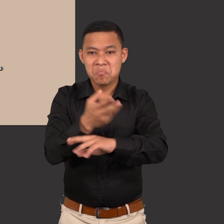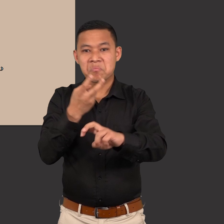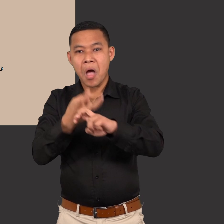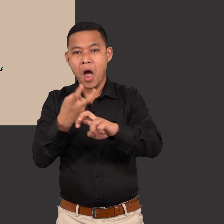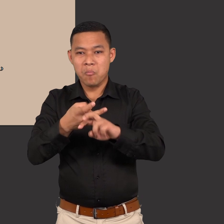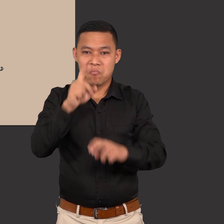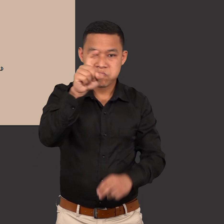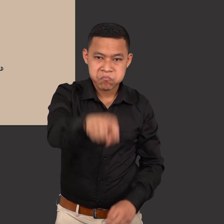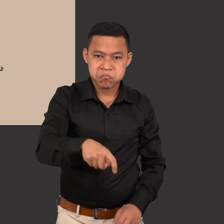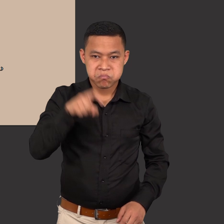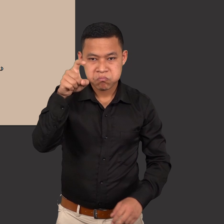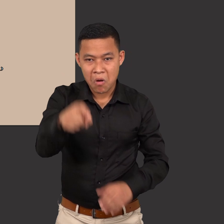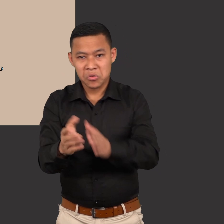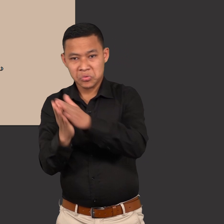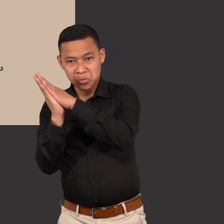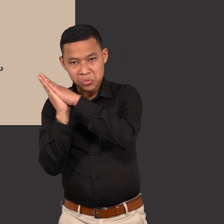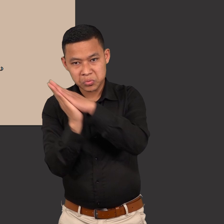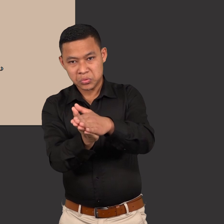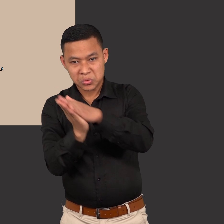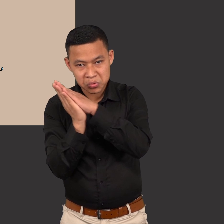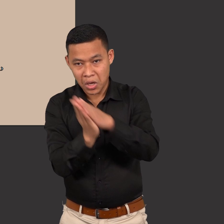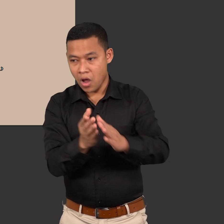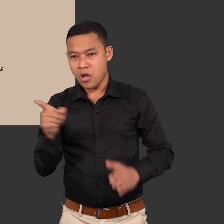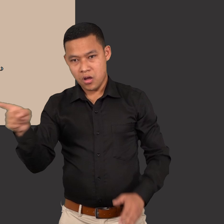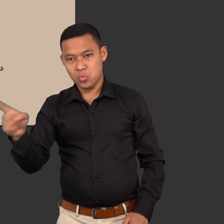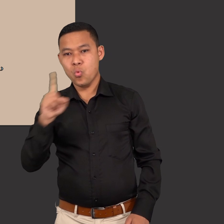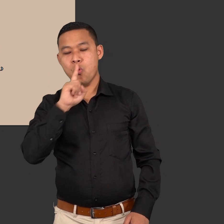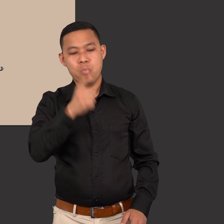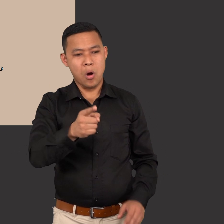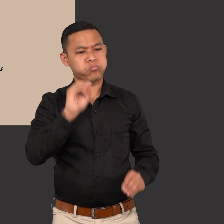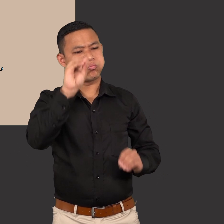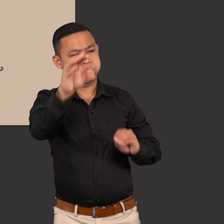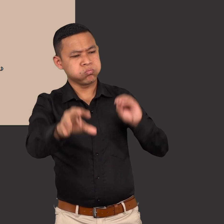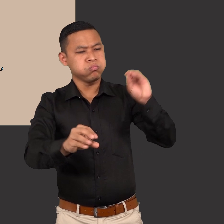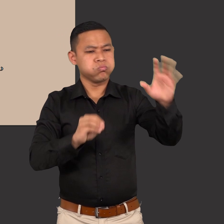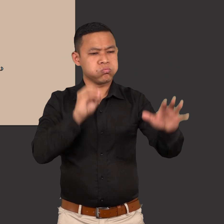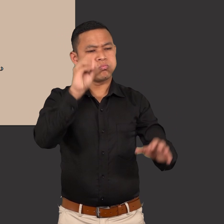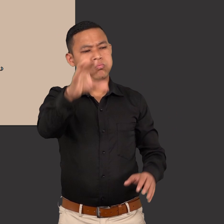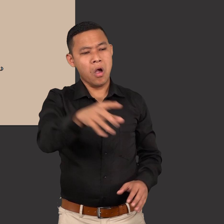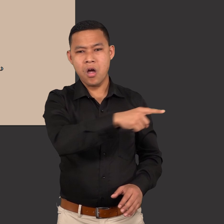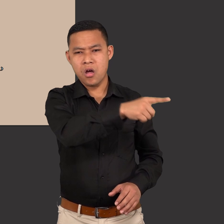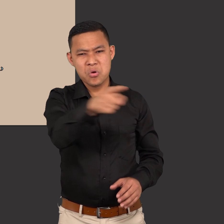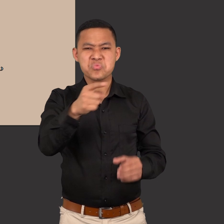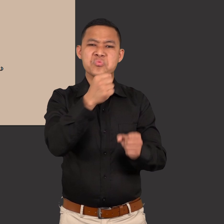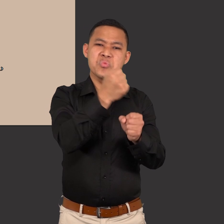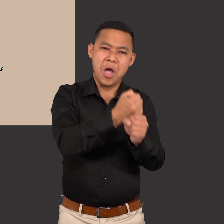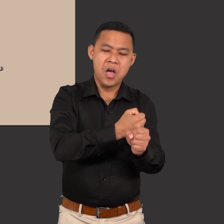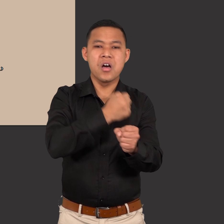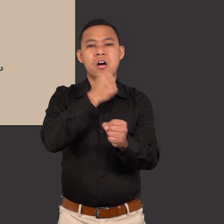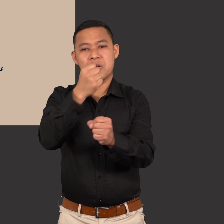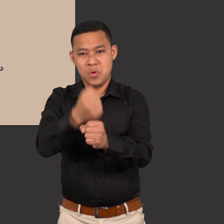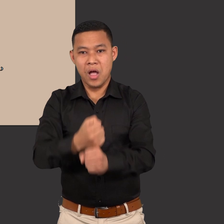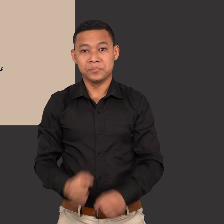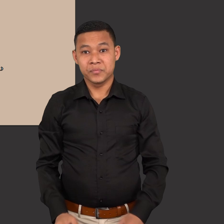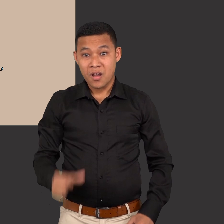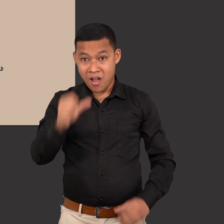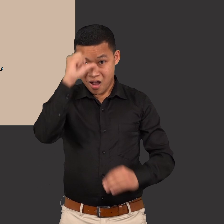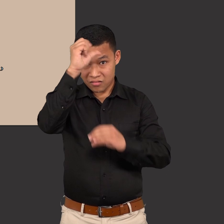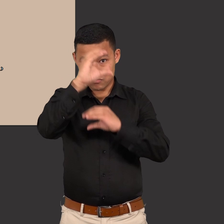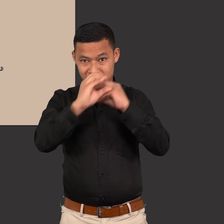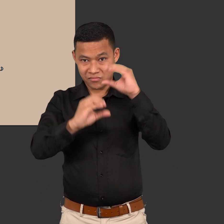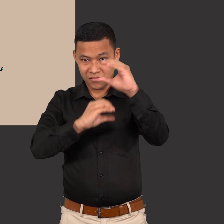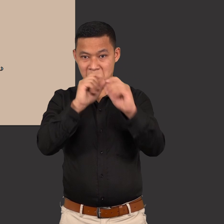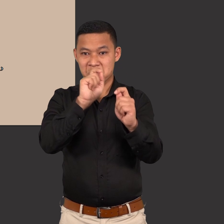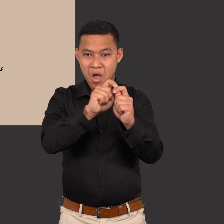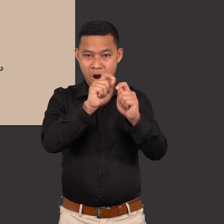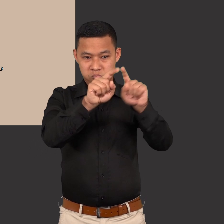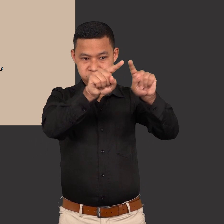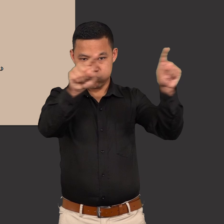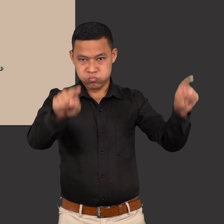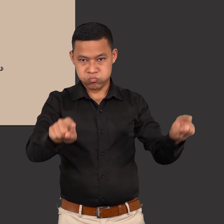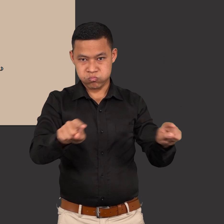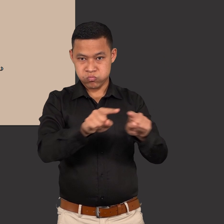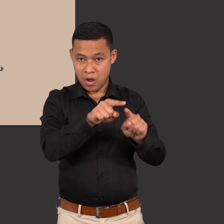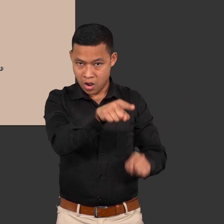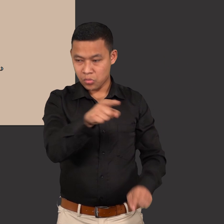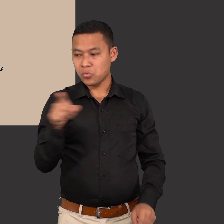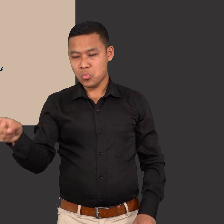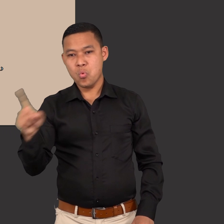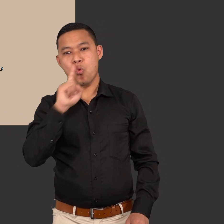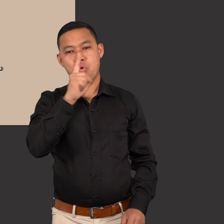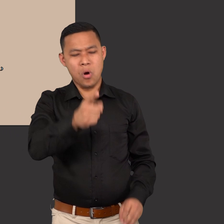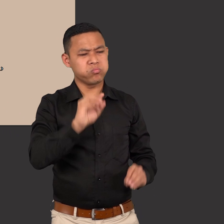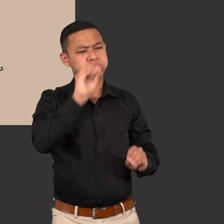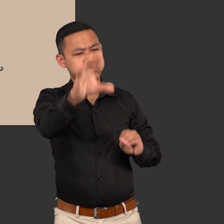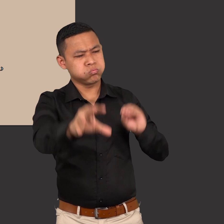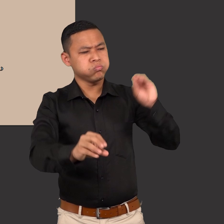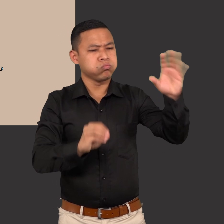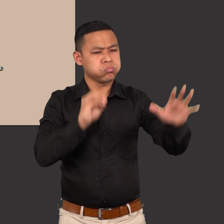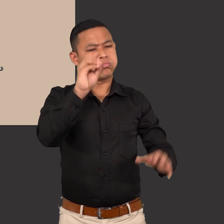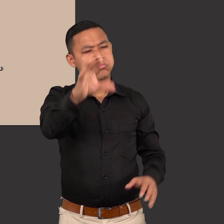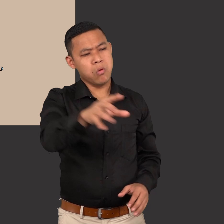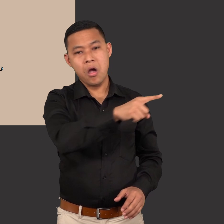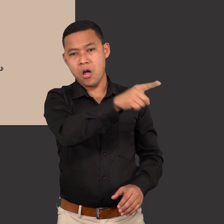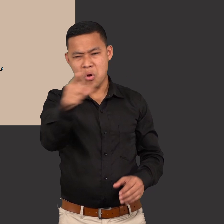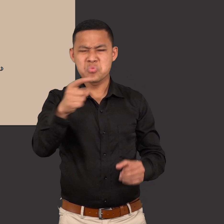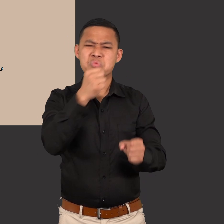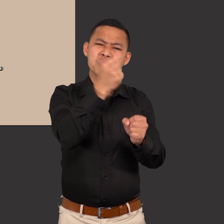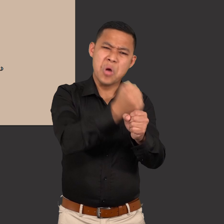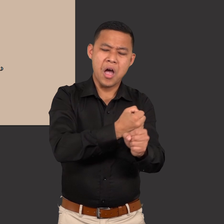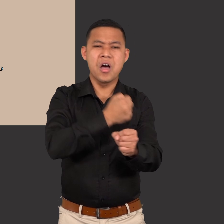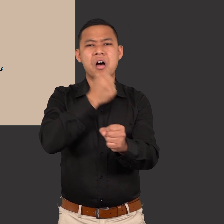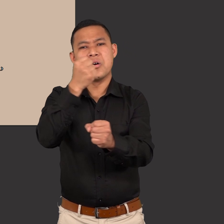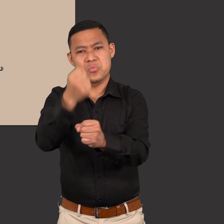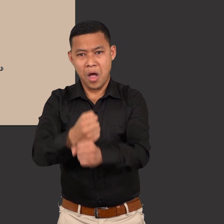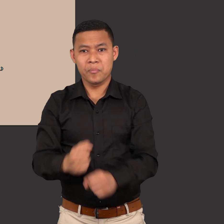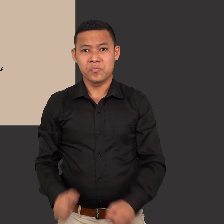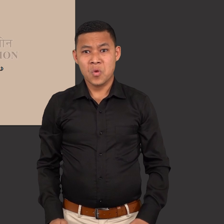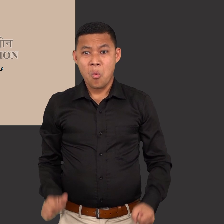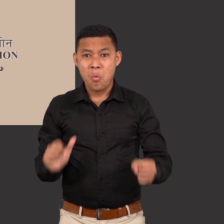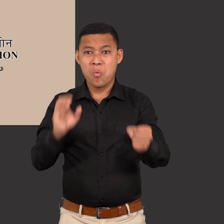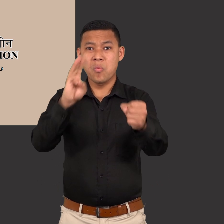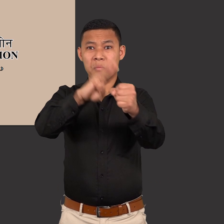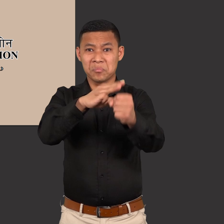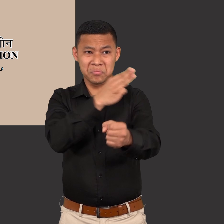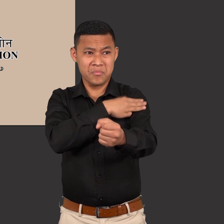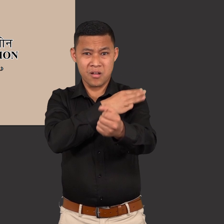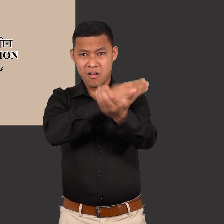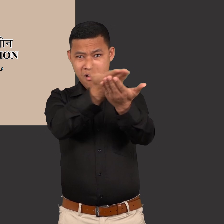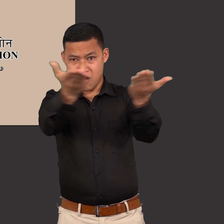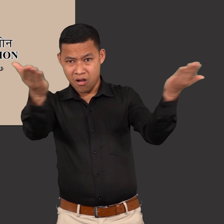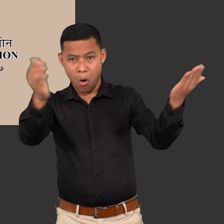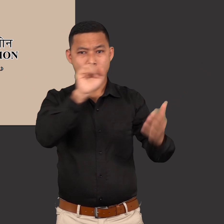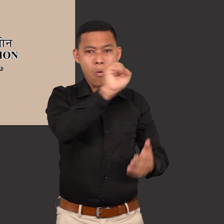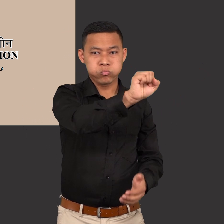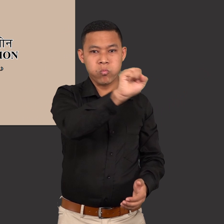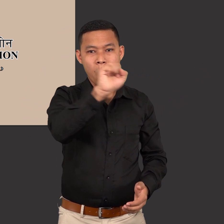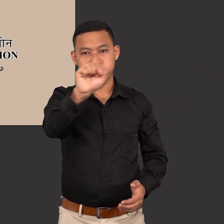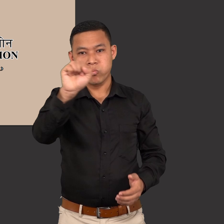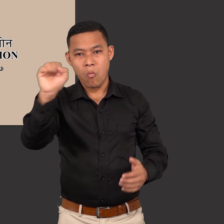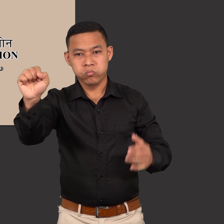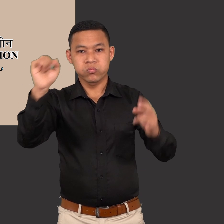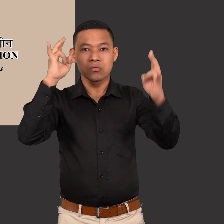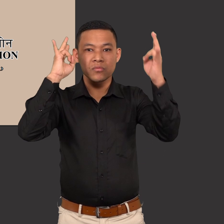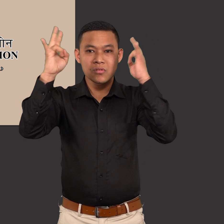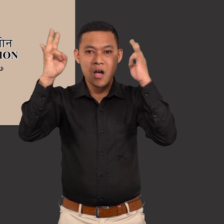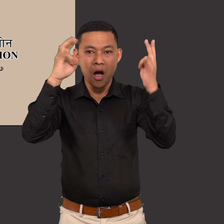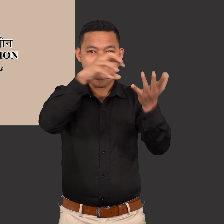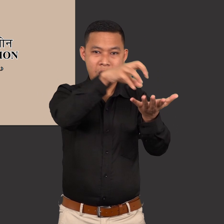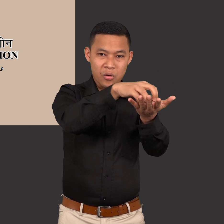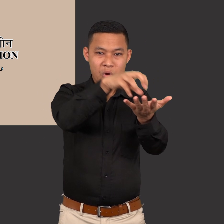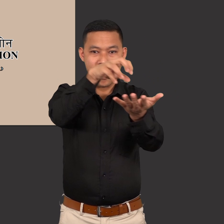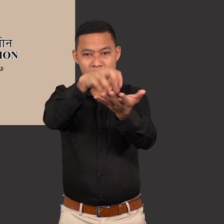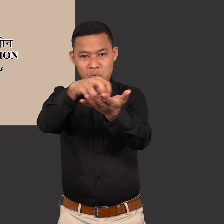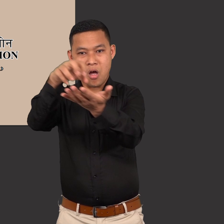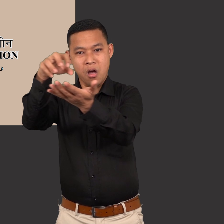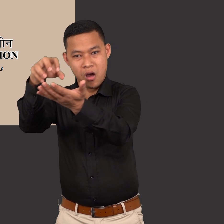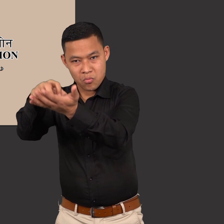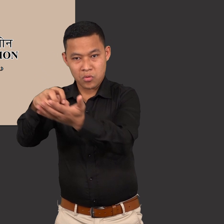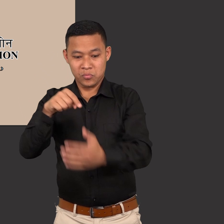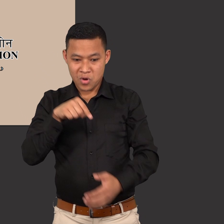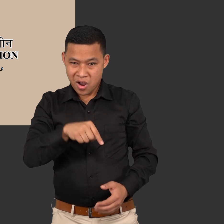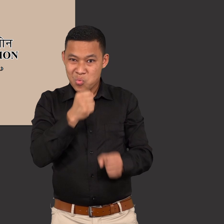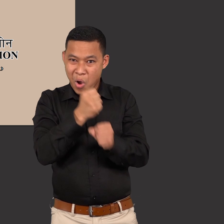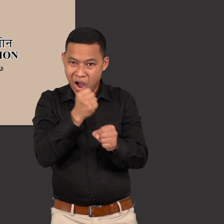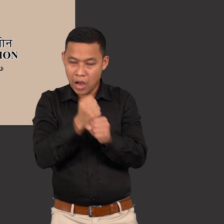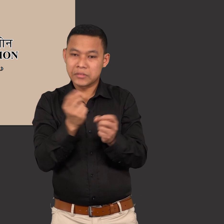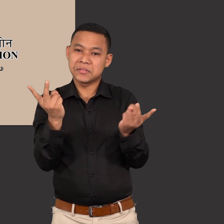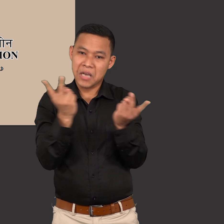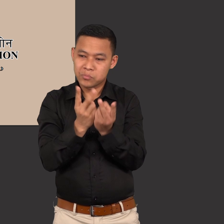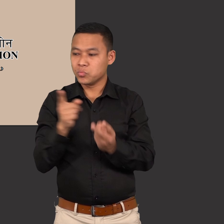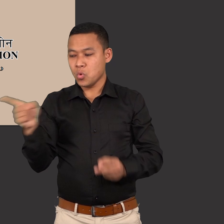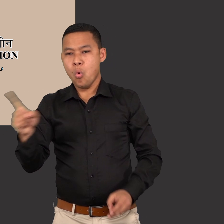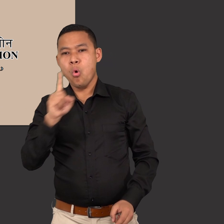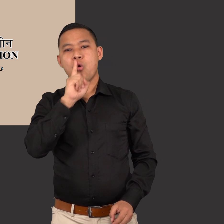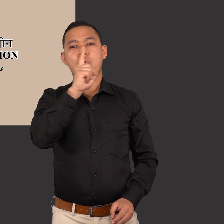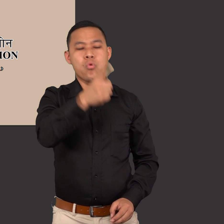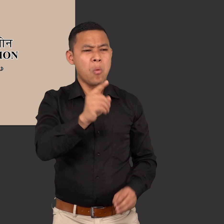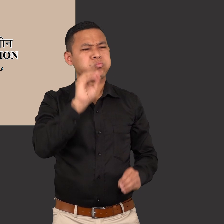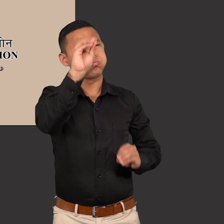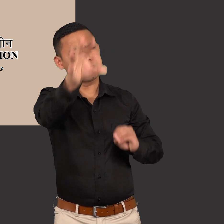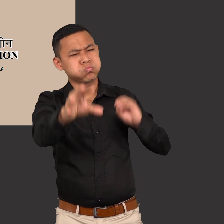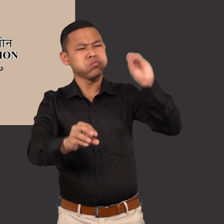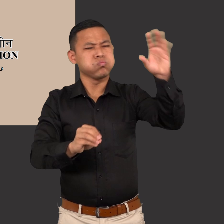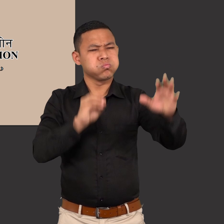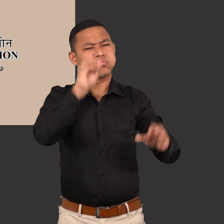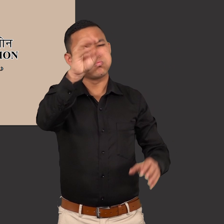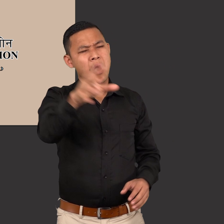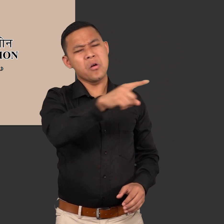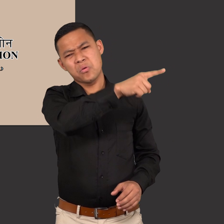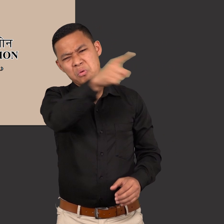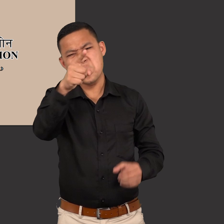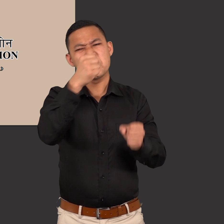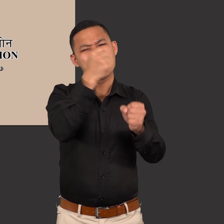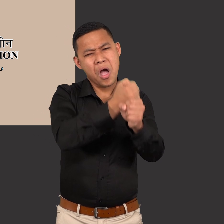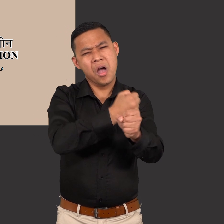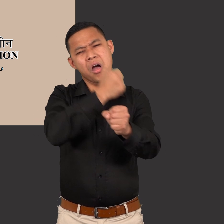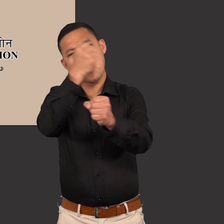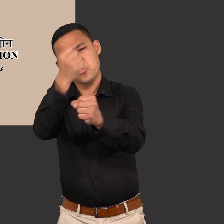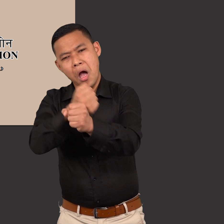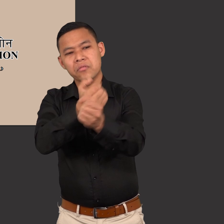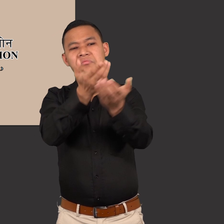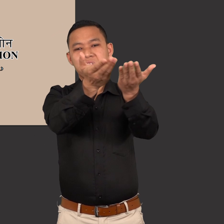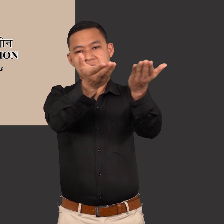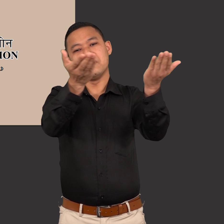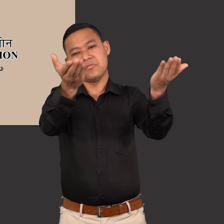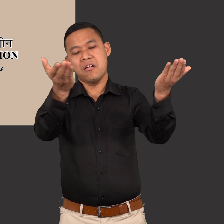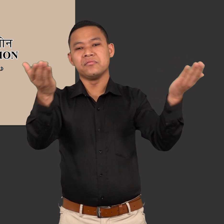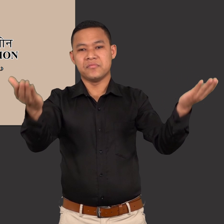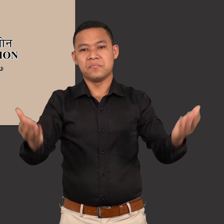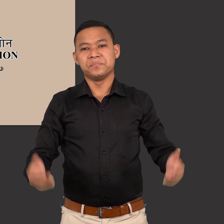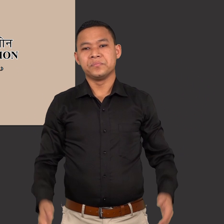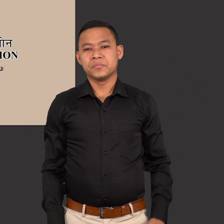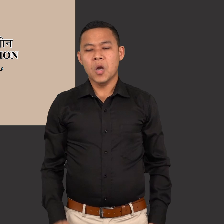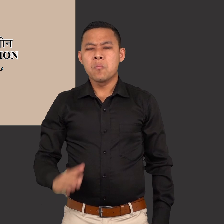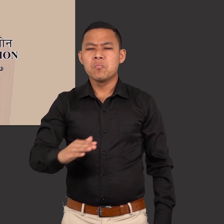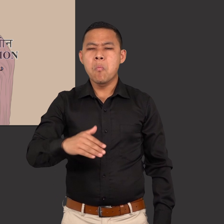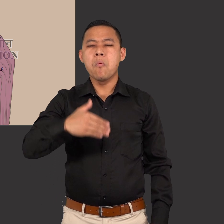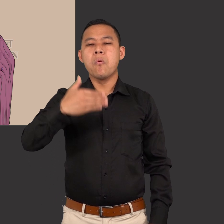David brought out the people who were there and put them to work with saws, iron picks, and axes, and he made them work at the brick kilns.